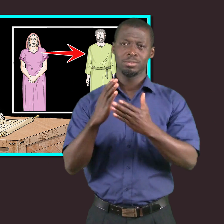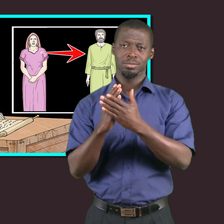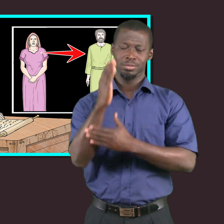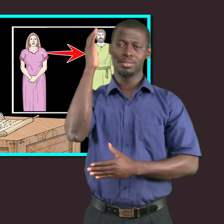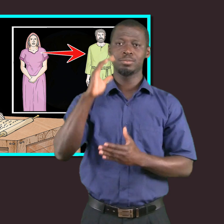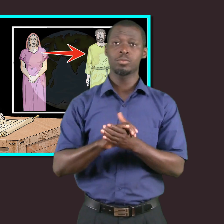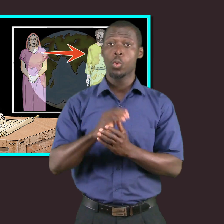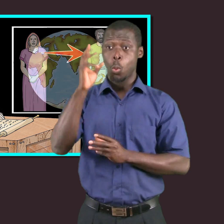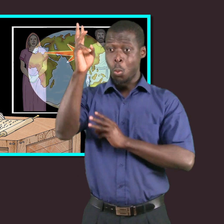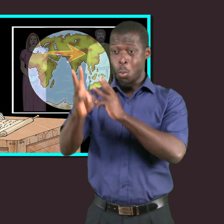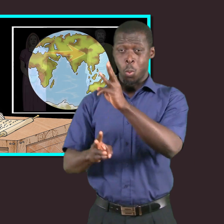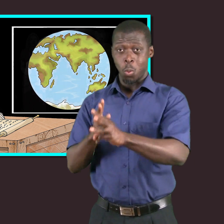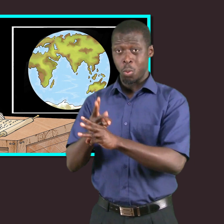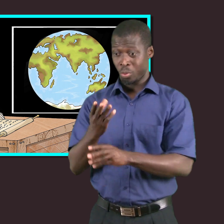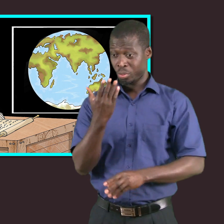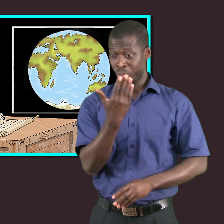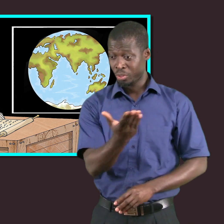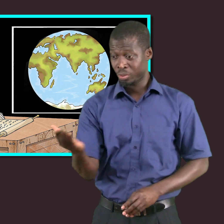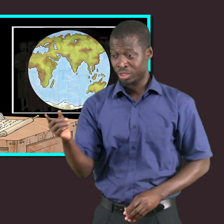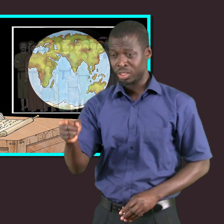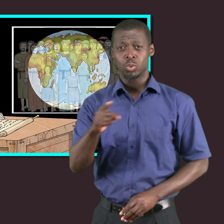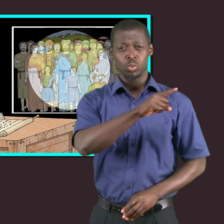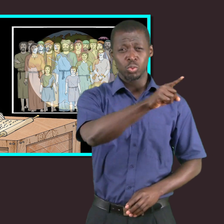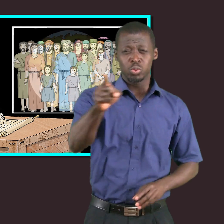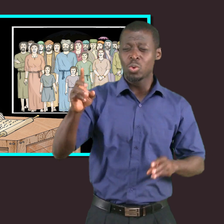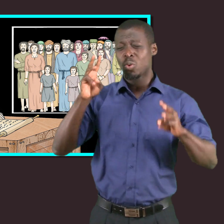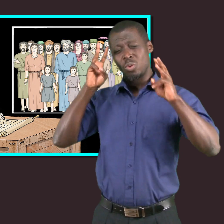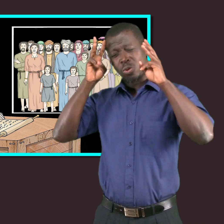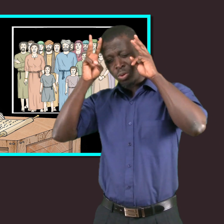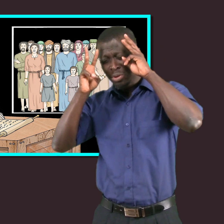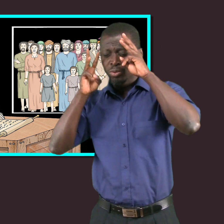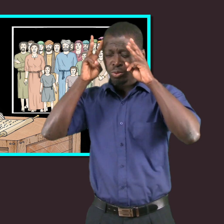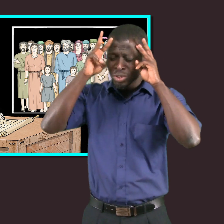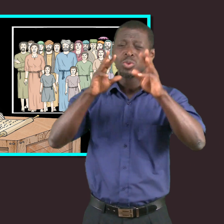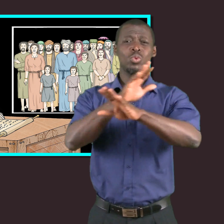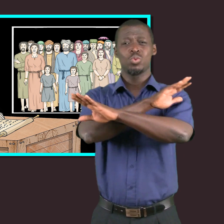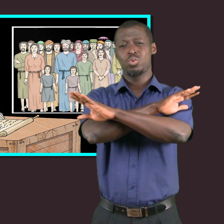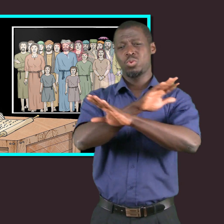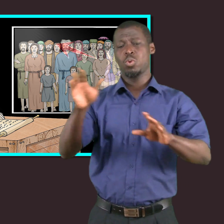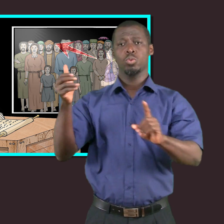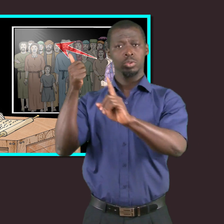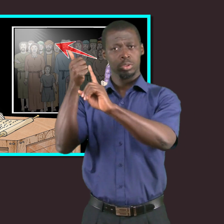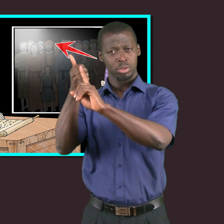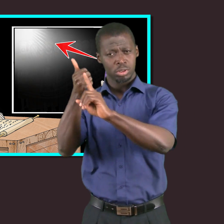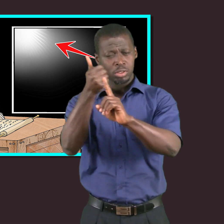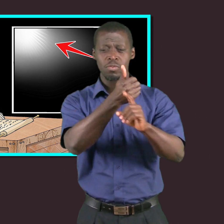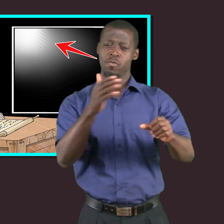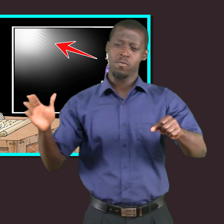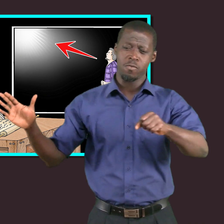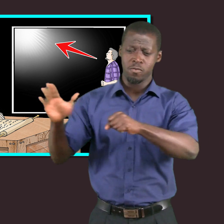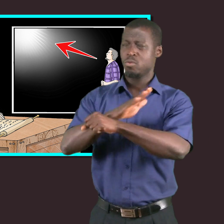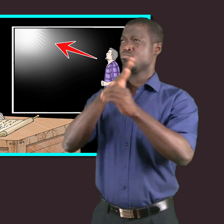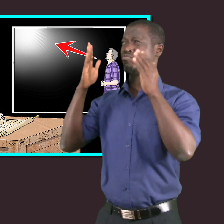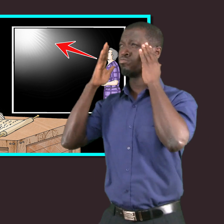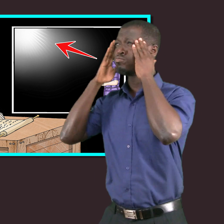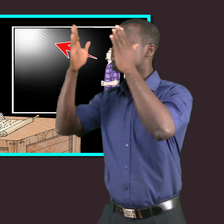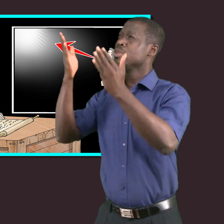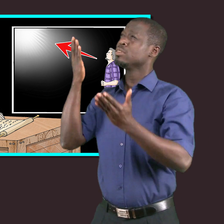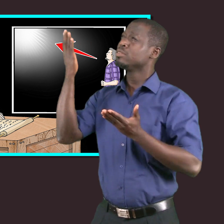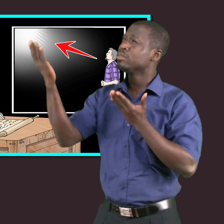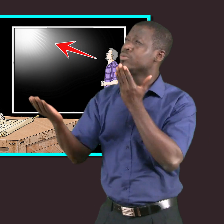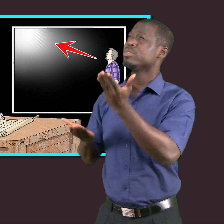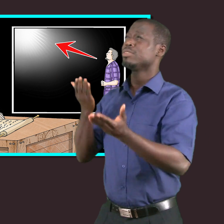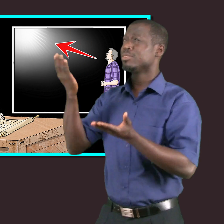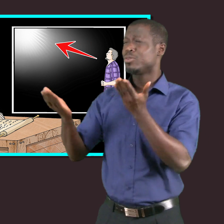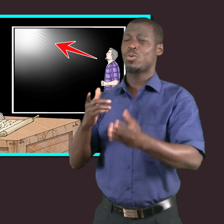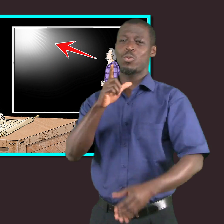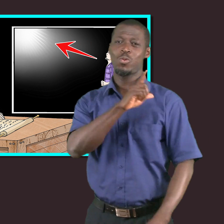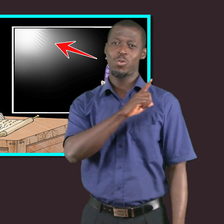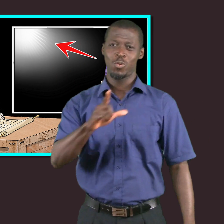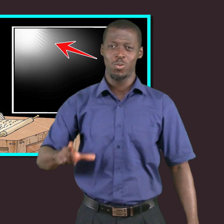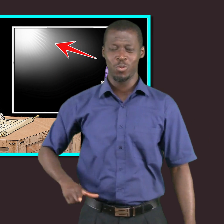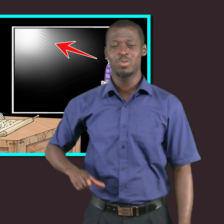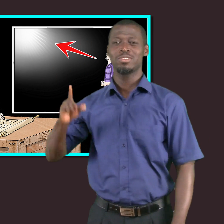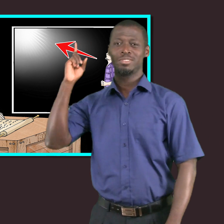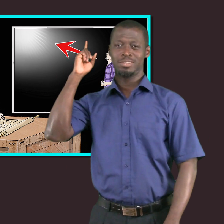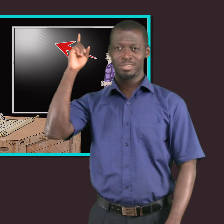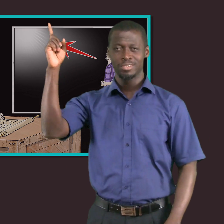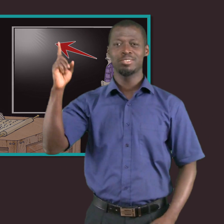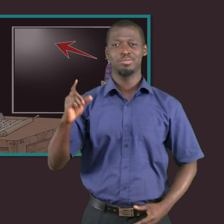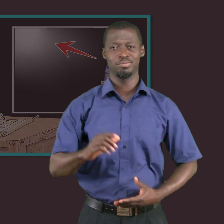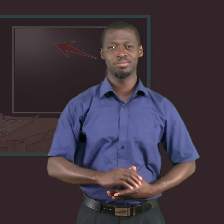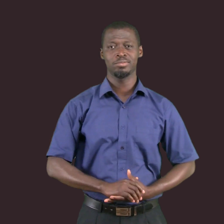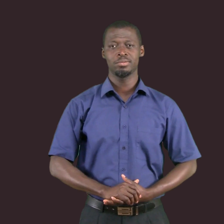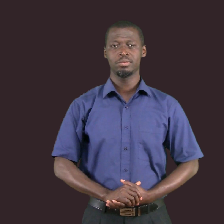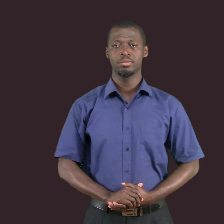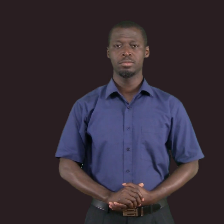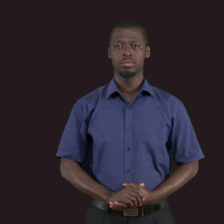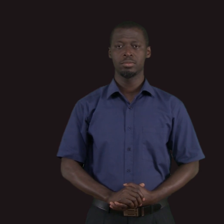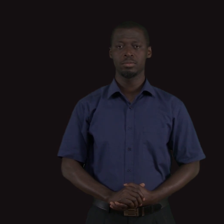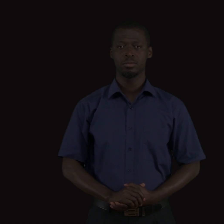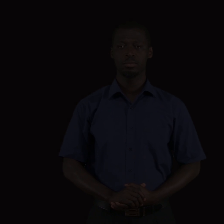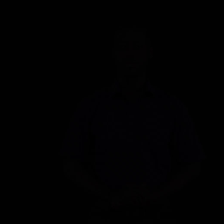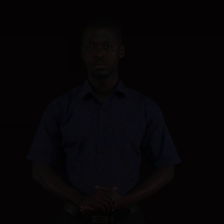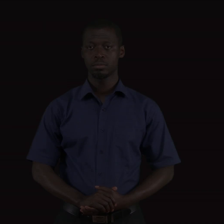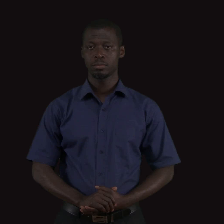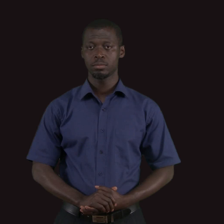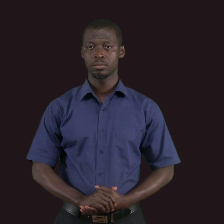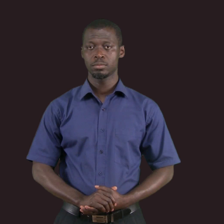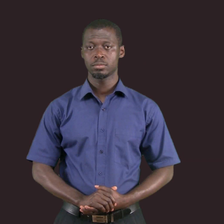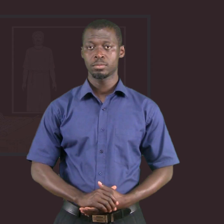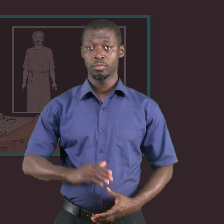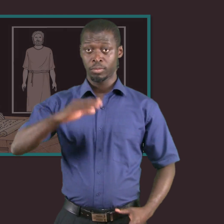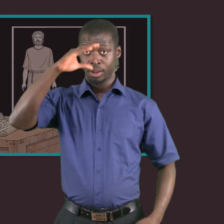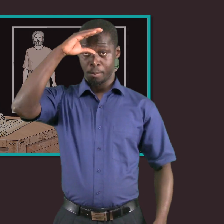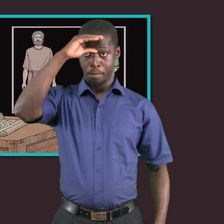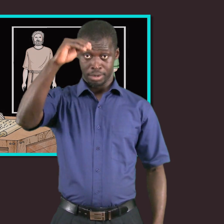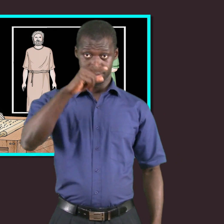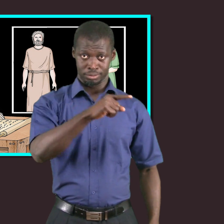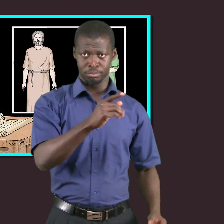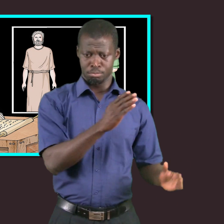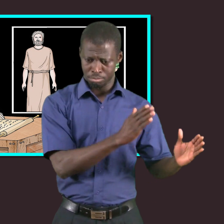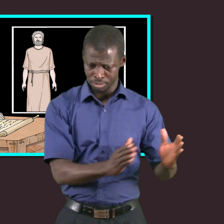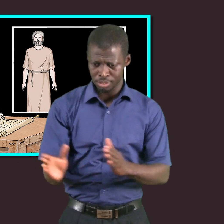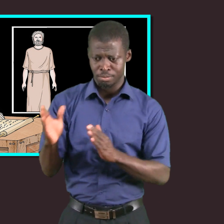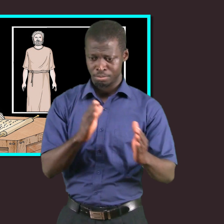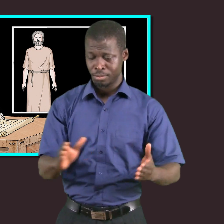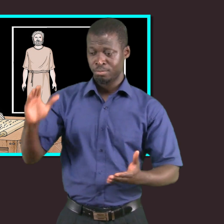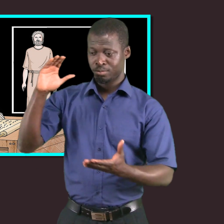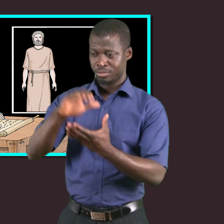I am saying this for your own good, not to restrict you, but in order to promote proper decorum and undivided devotion to the Lord.